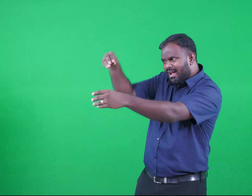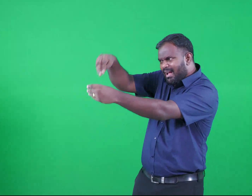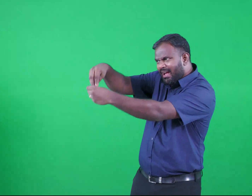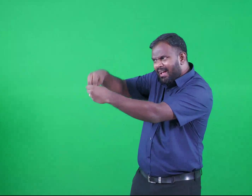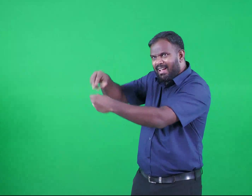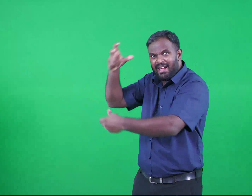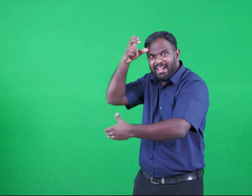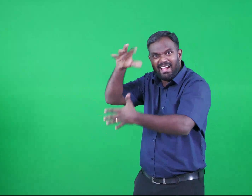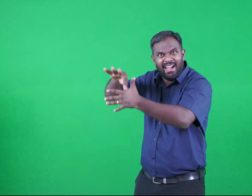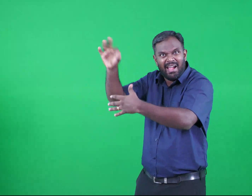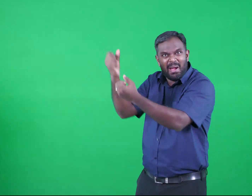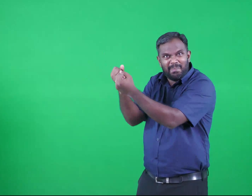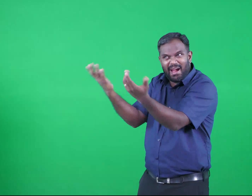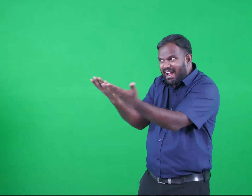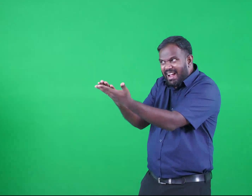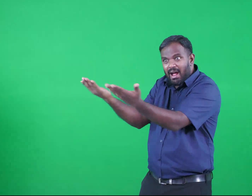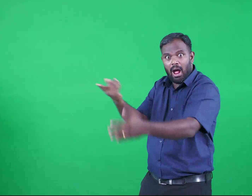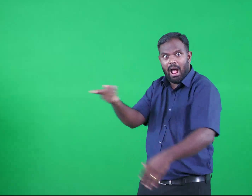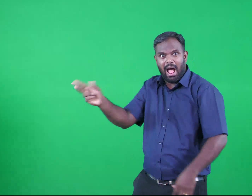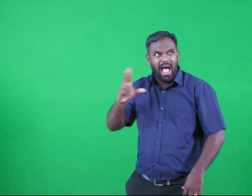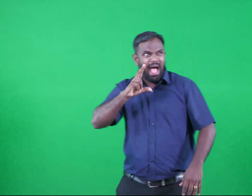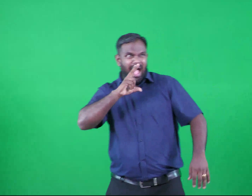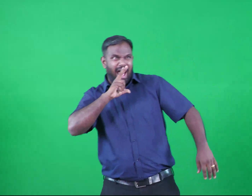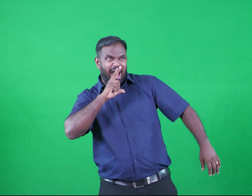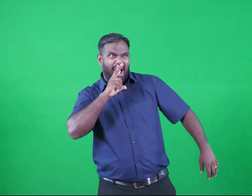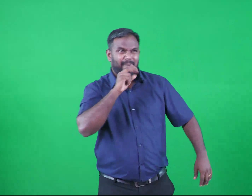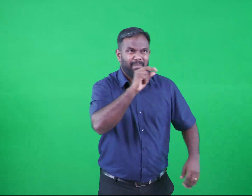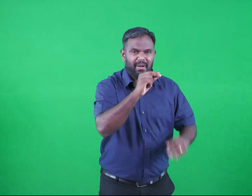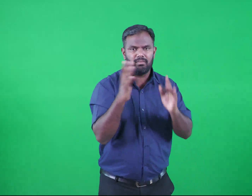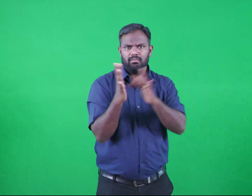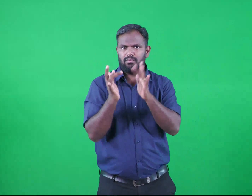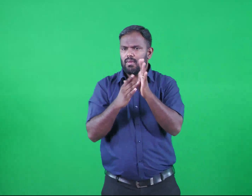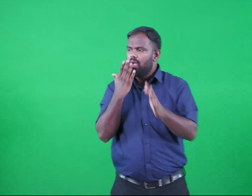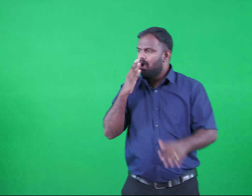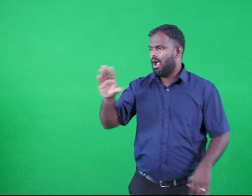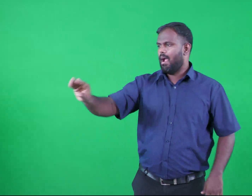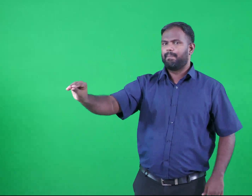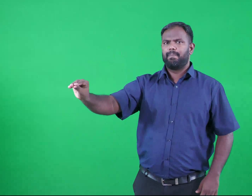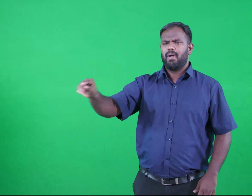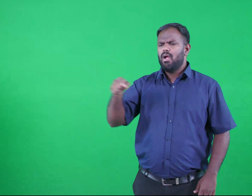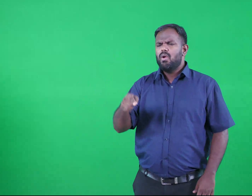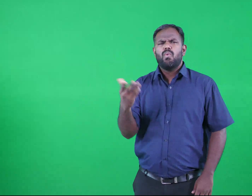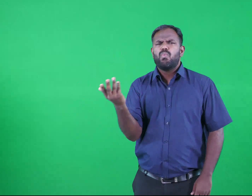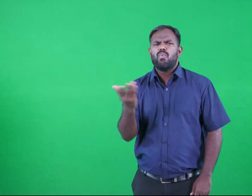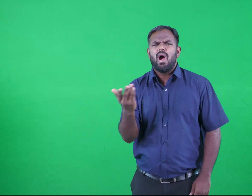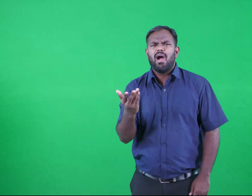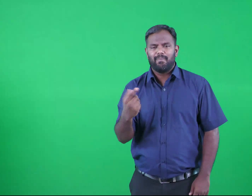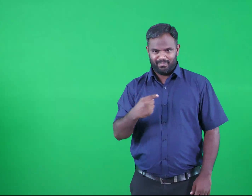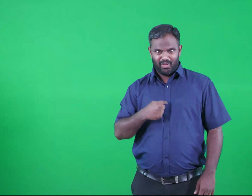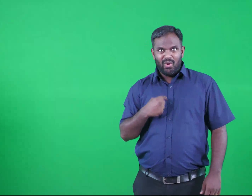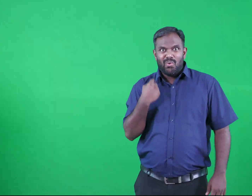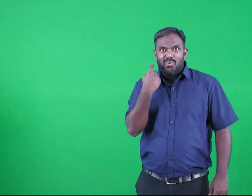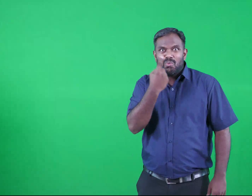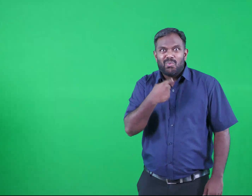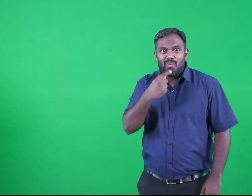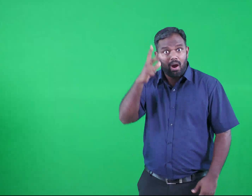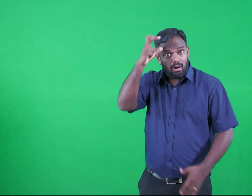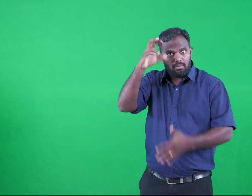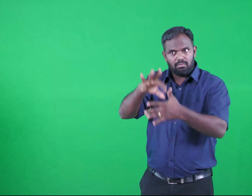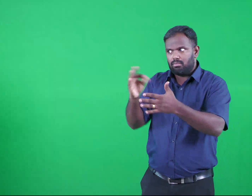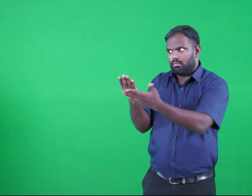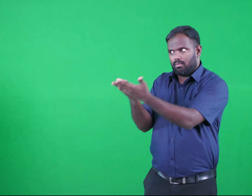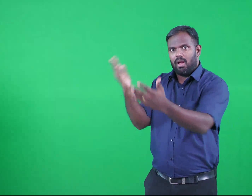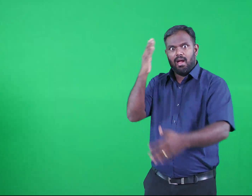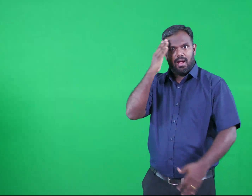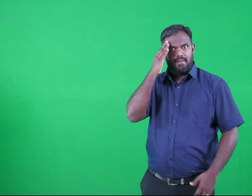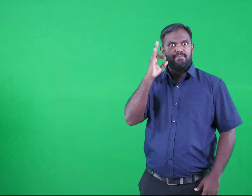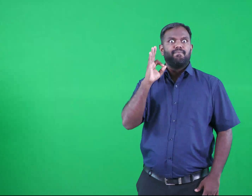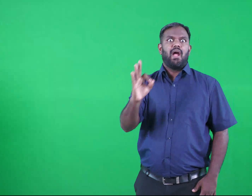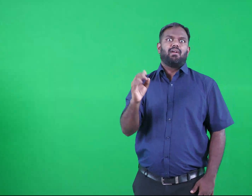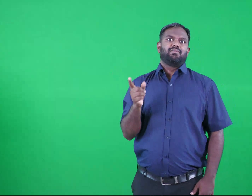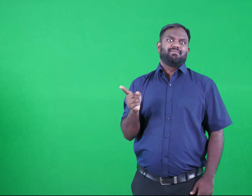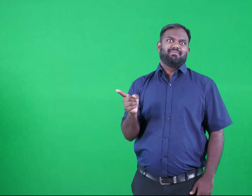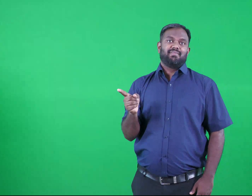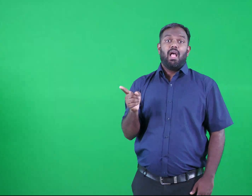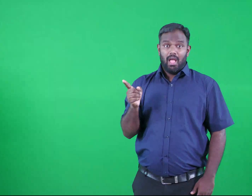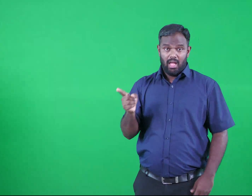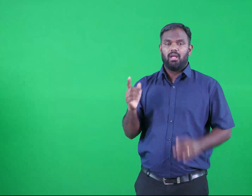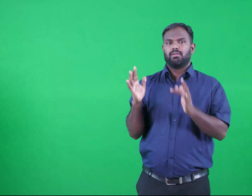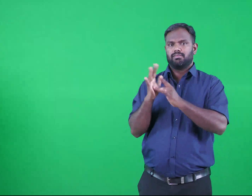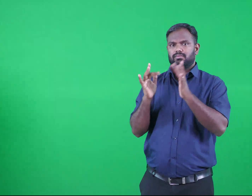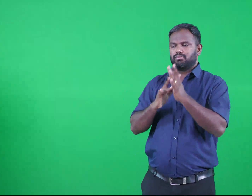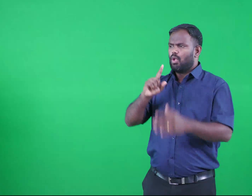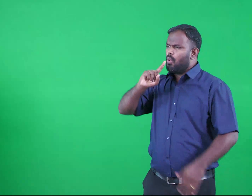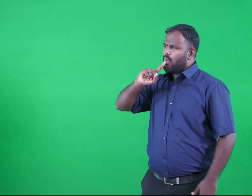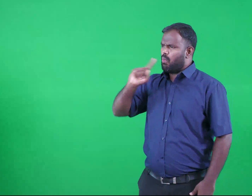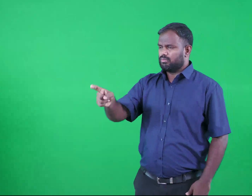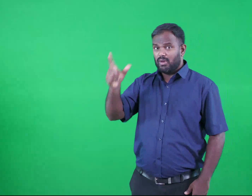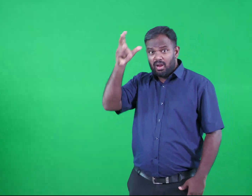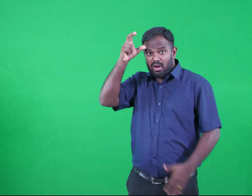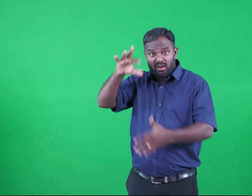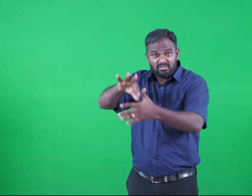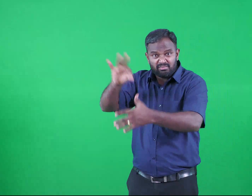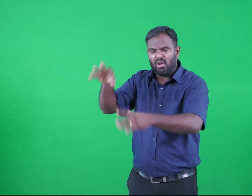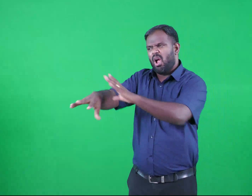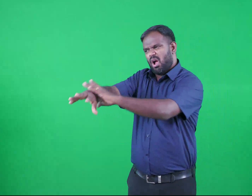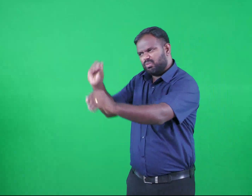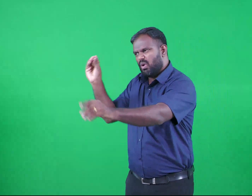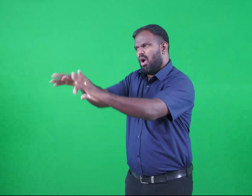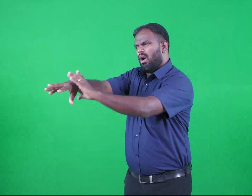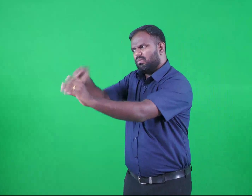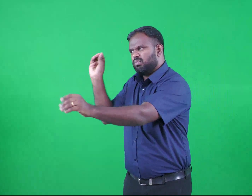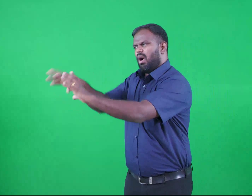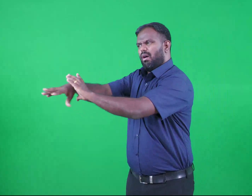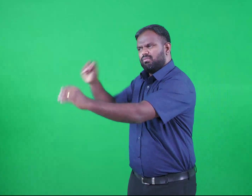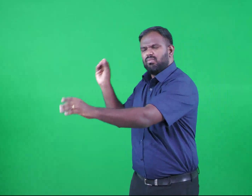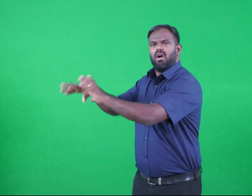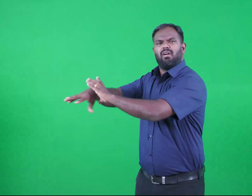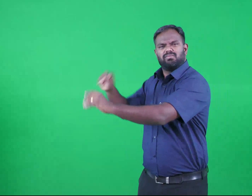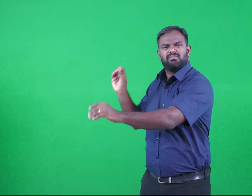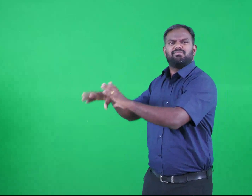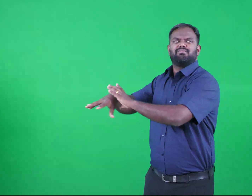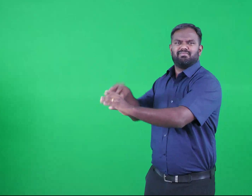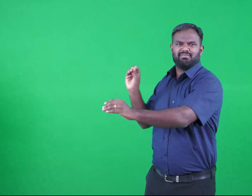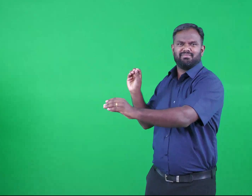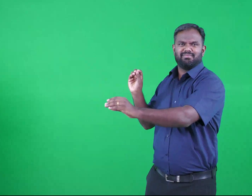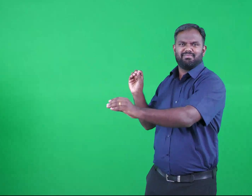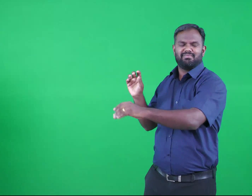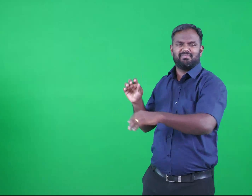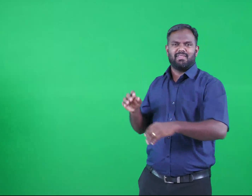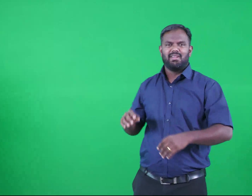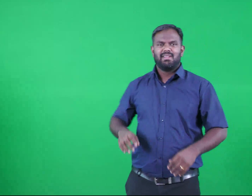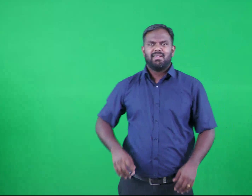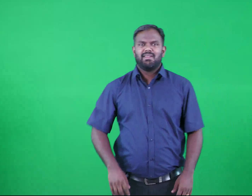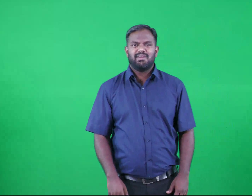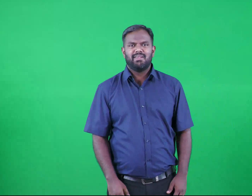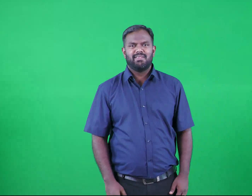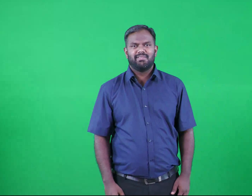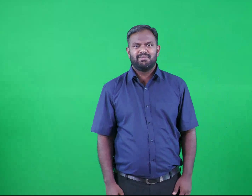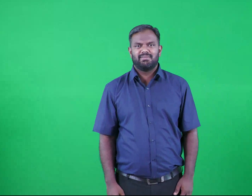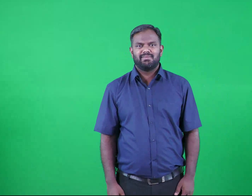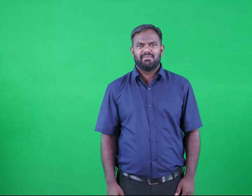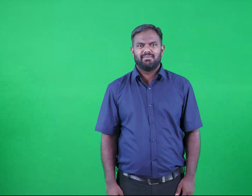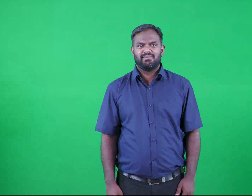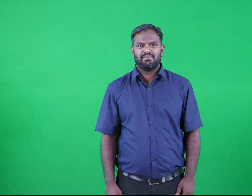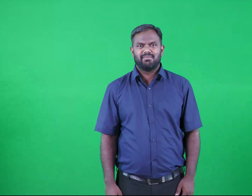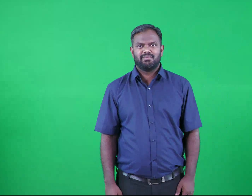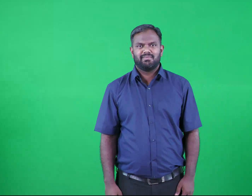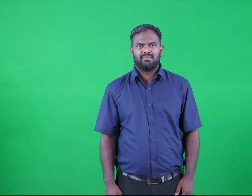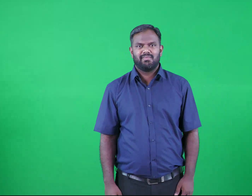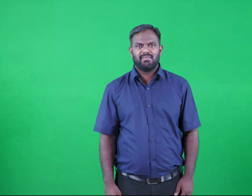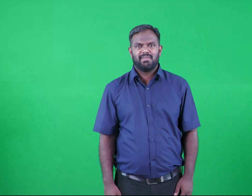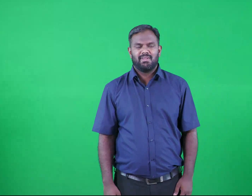But He would not allow the demons to speak, because they knew who He was.